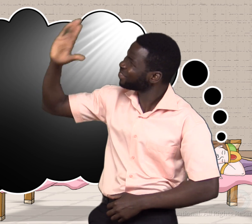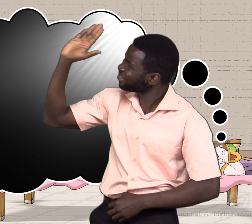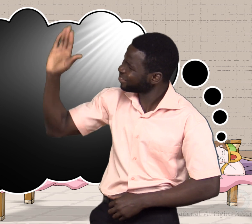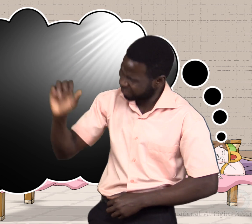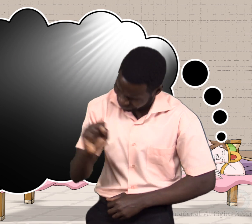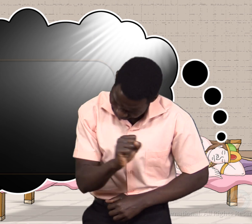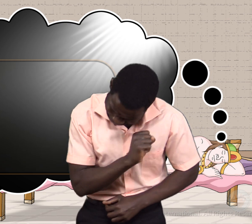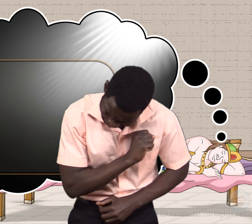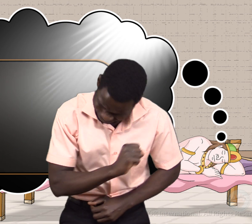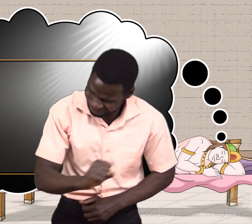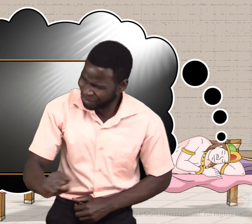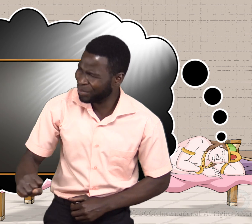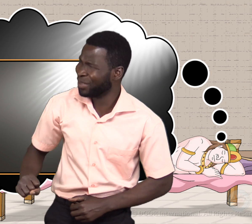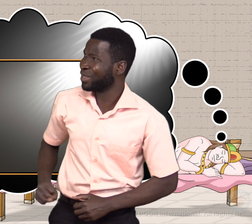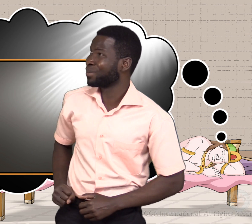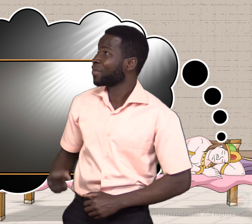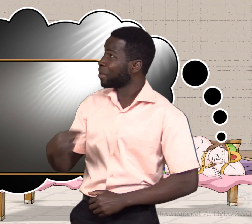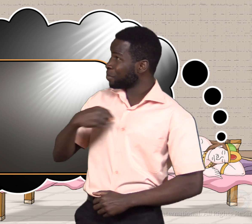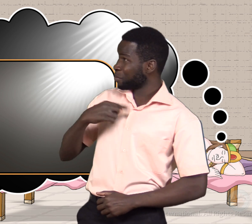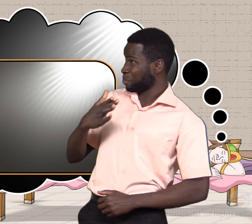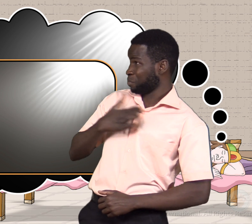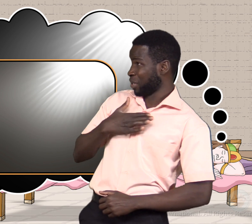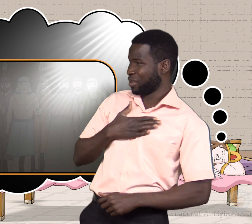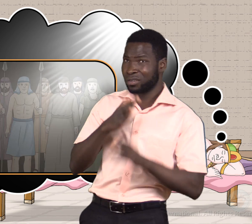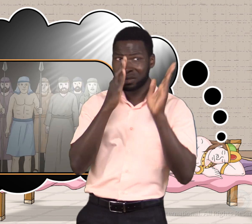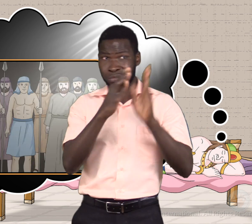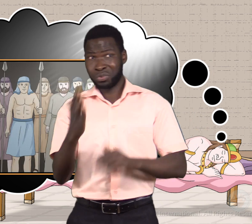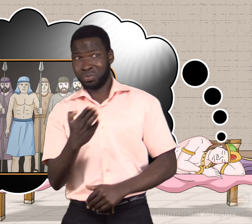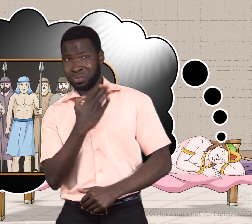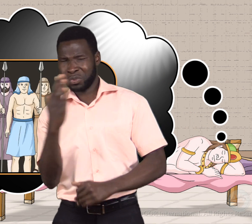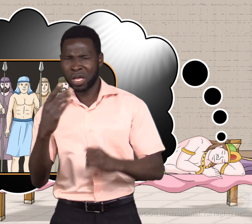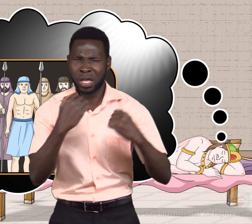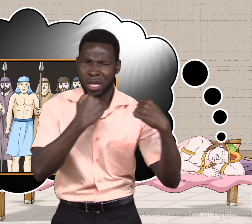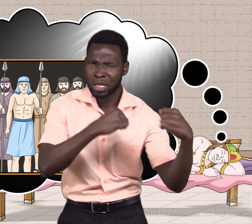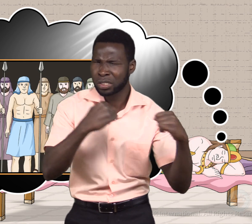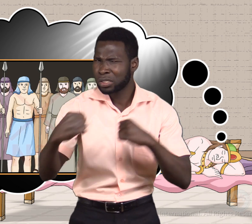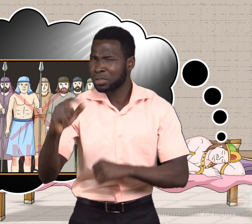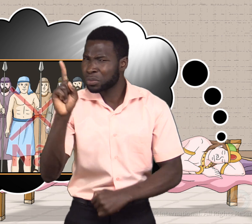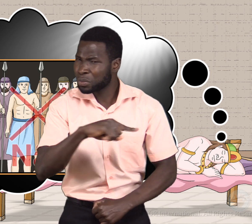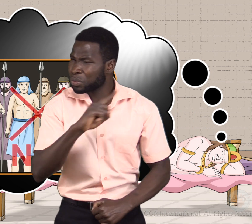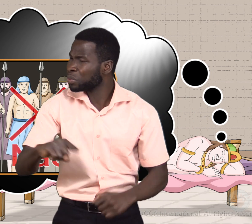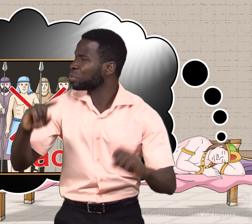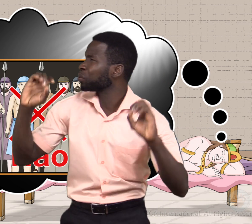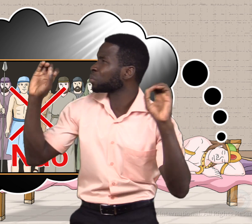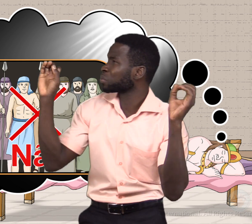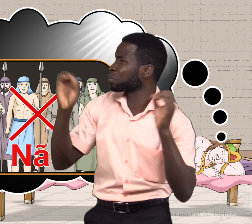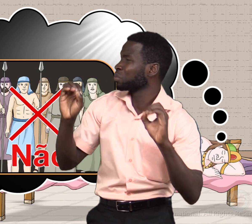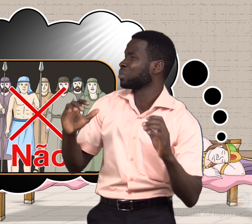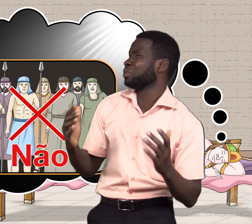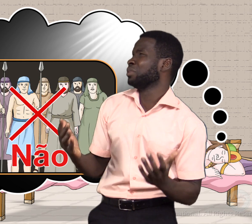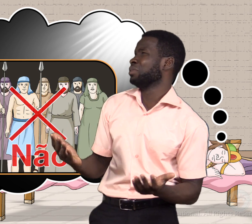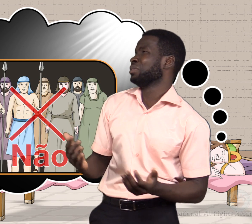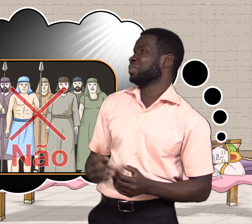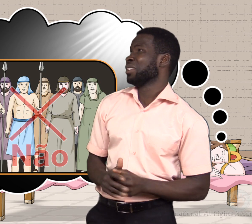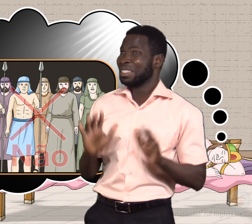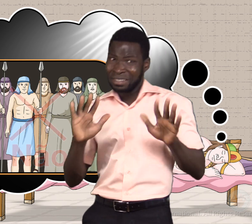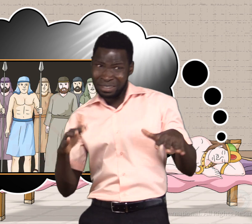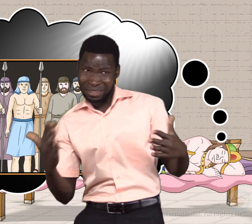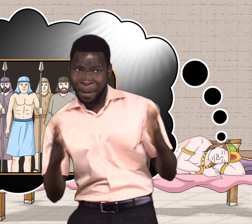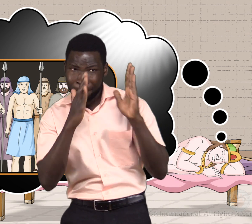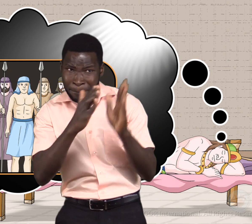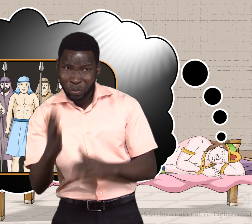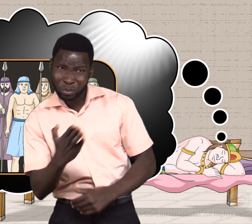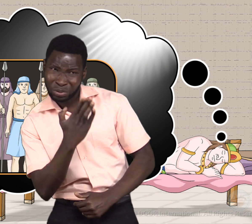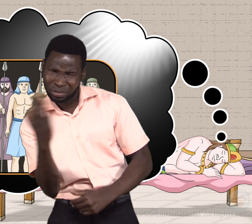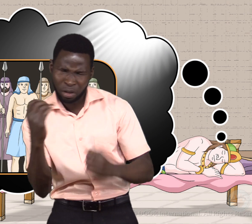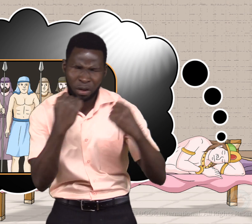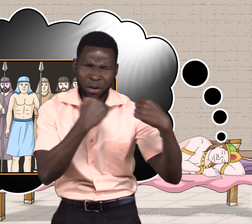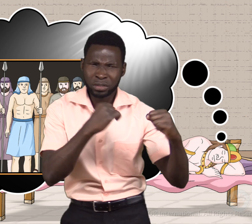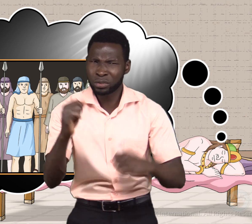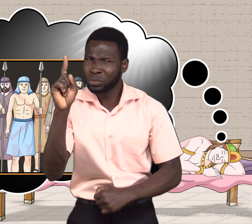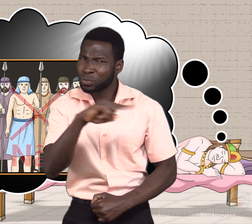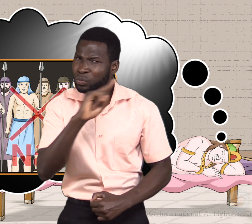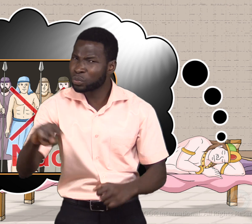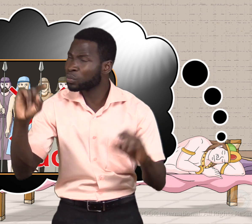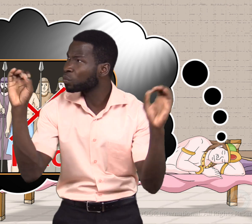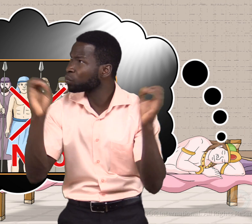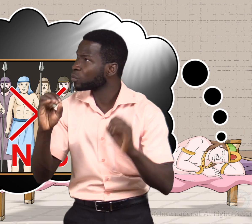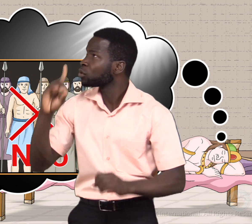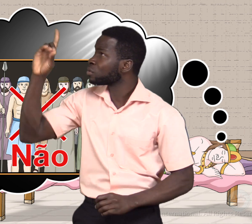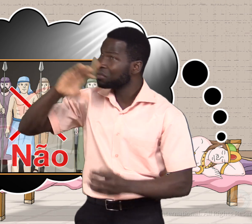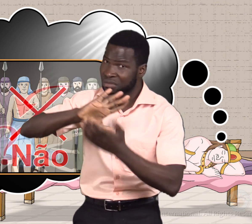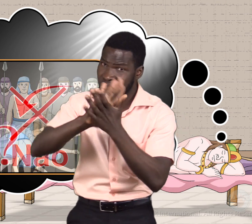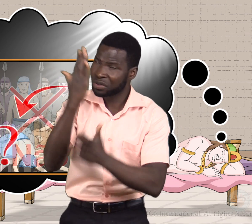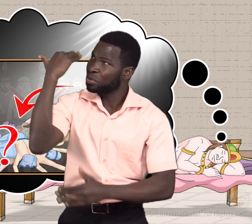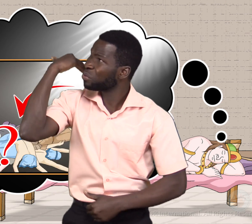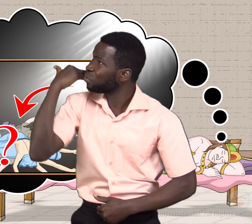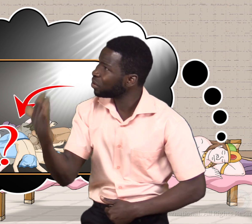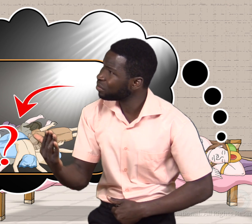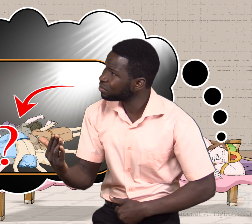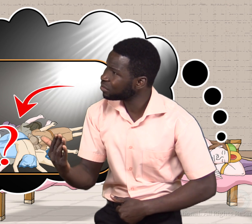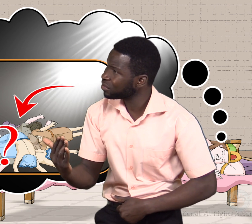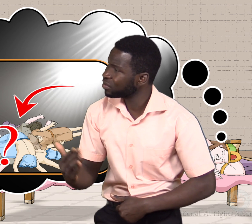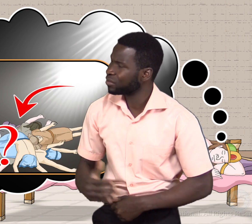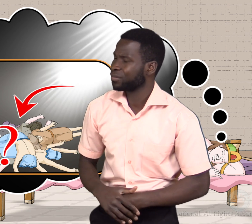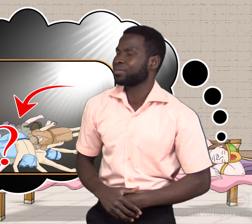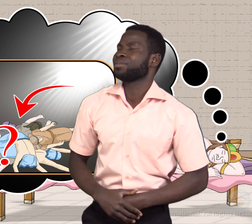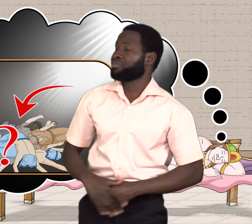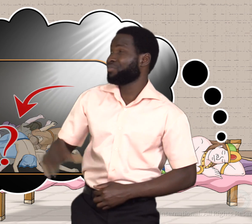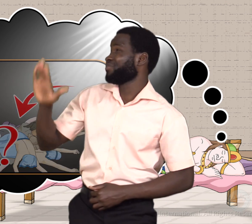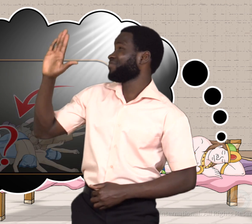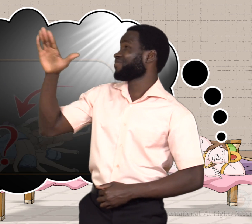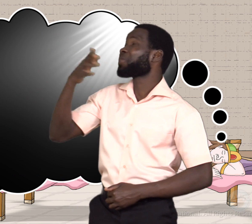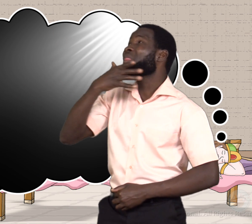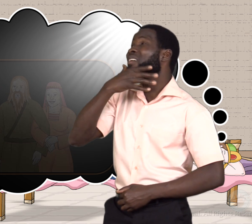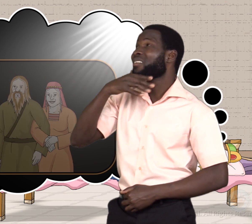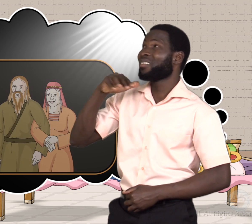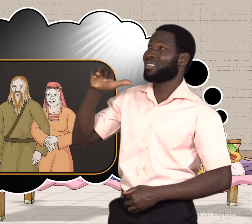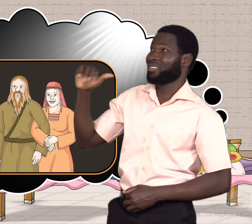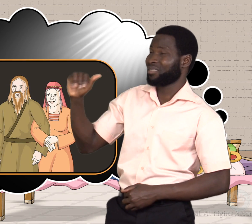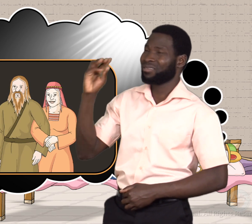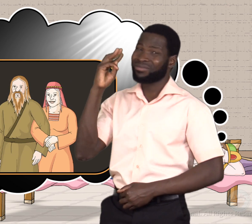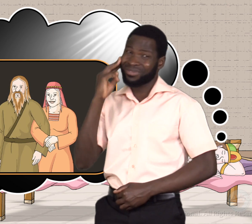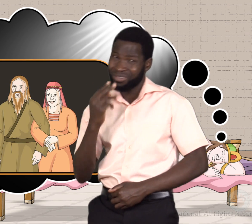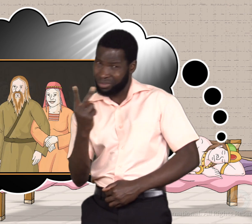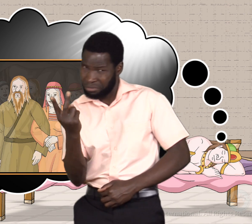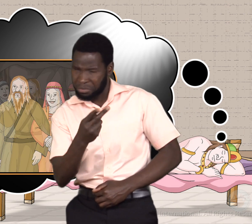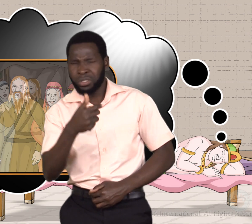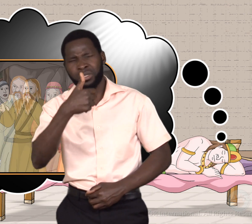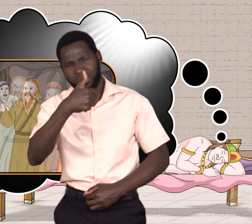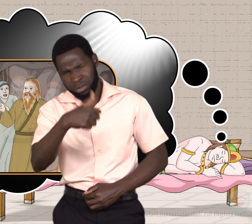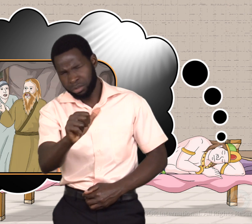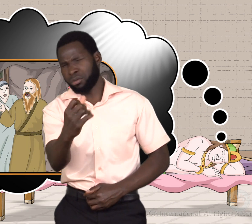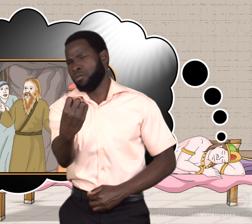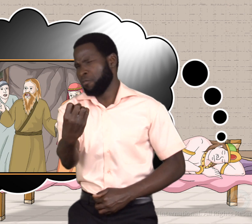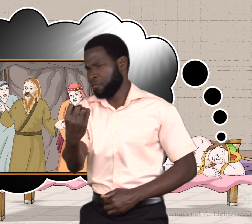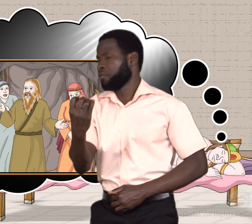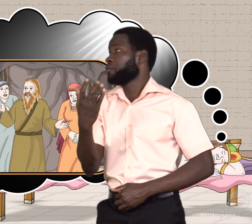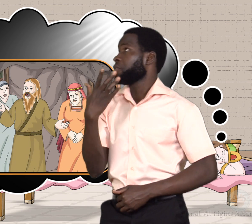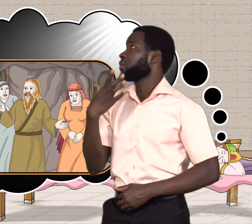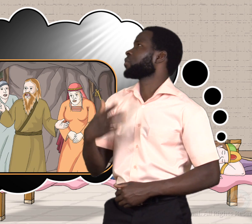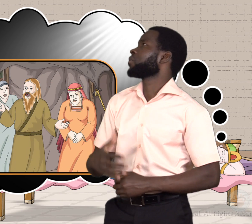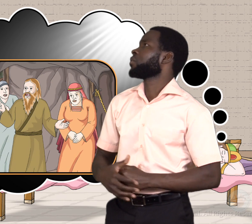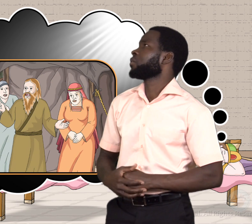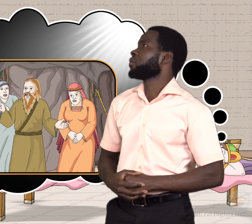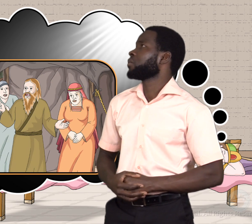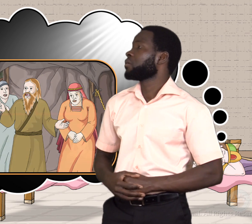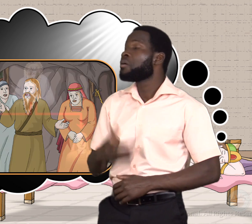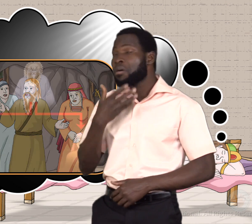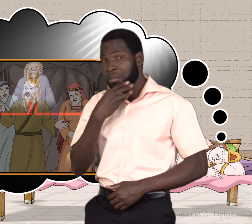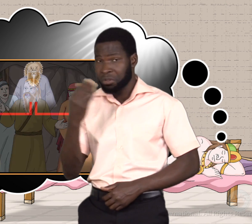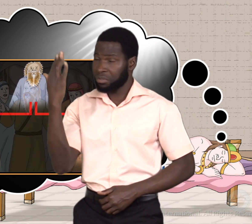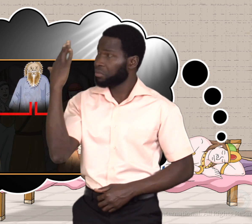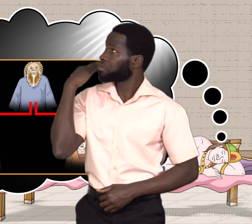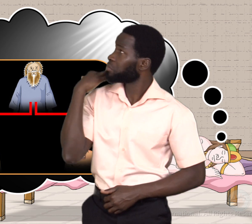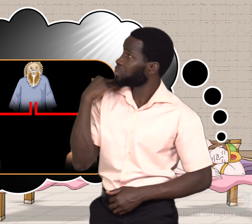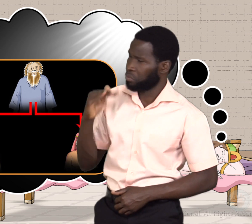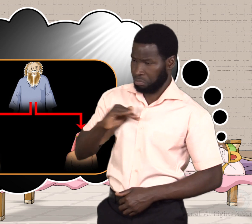Didn’t Abraham tell me, ‘She is my sister’? And she herself said, ‘He is my brother.’